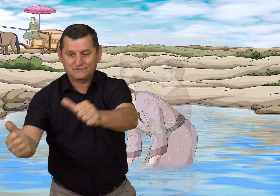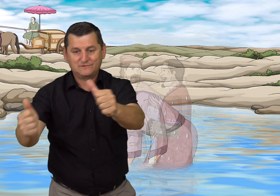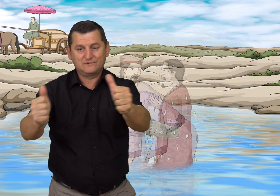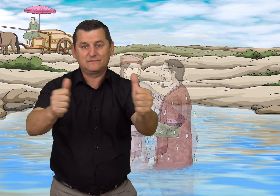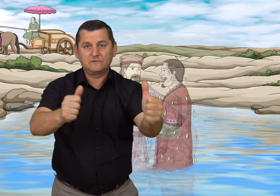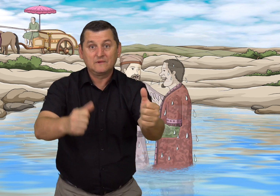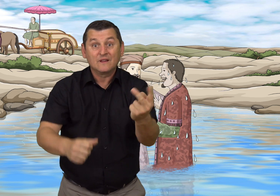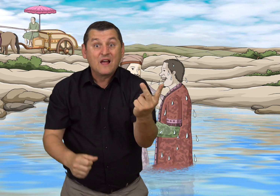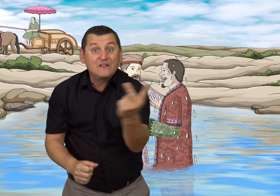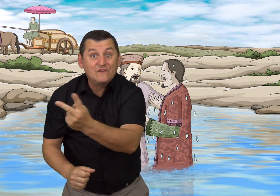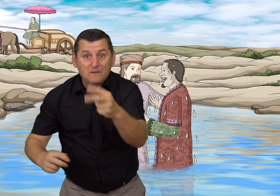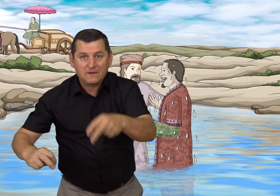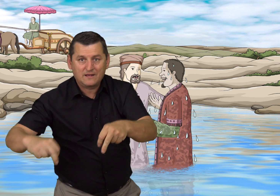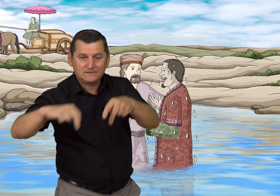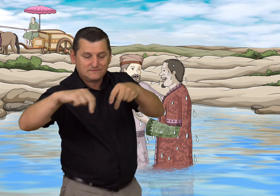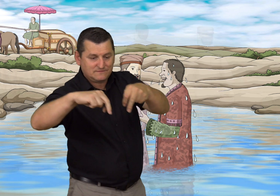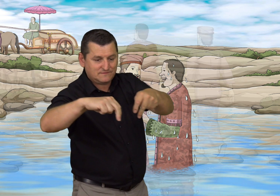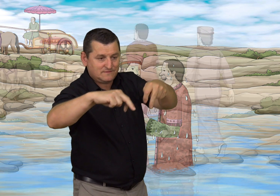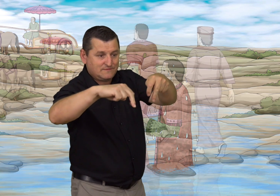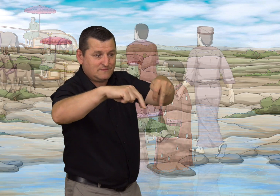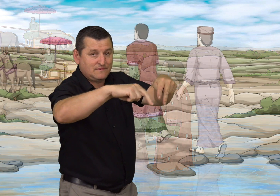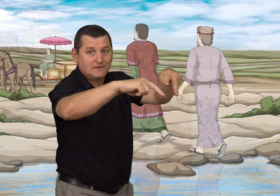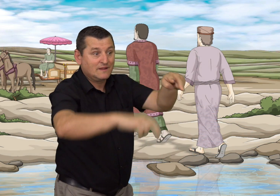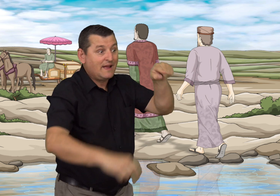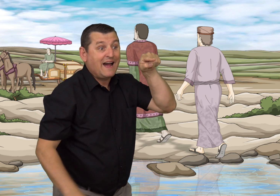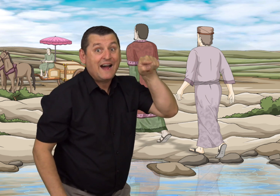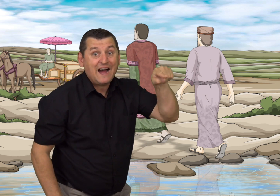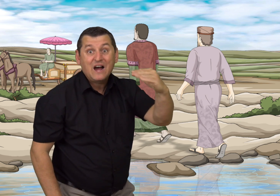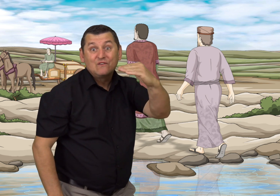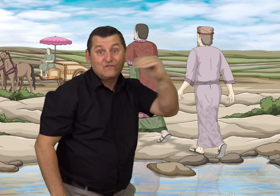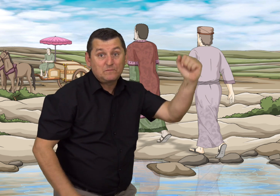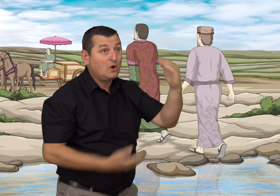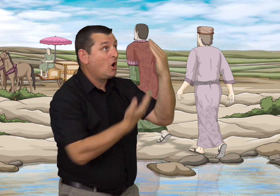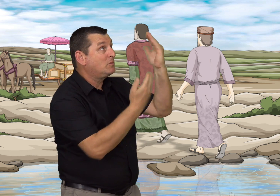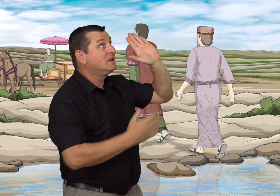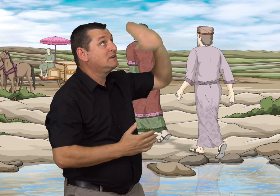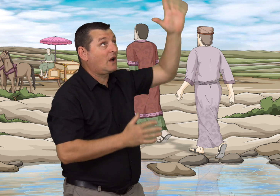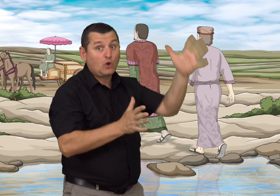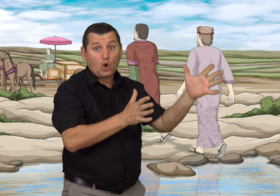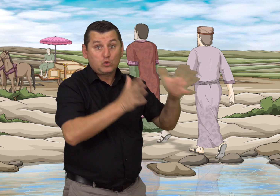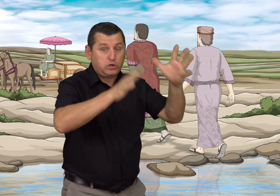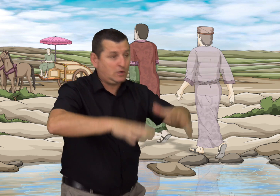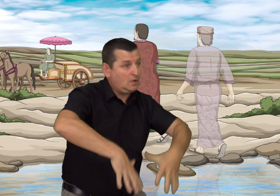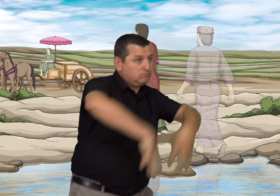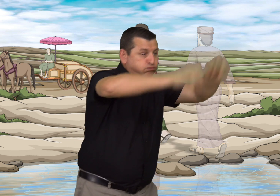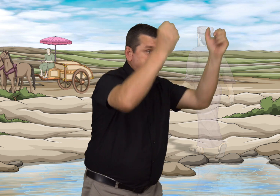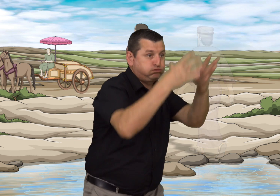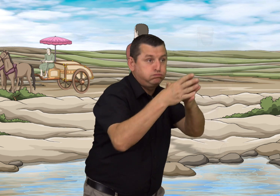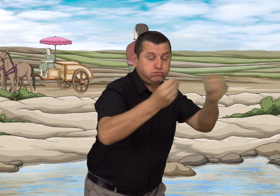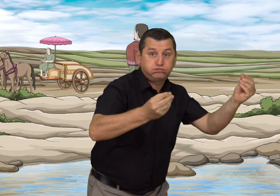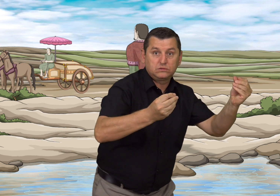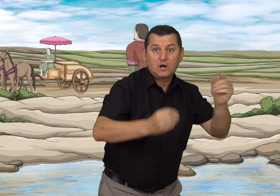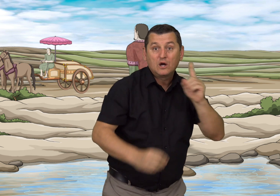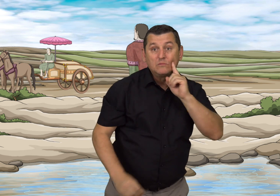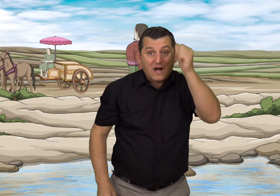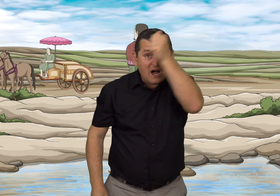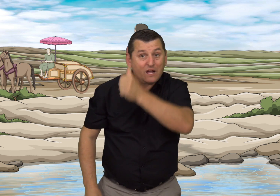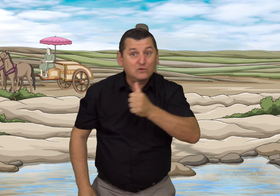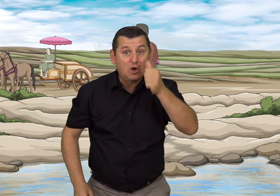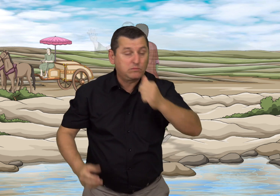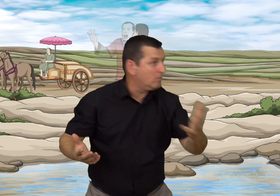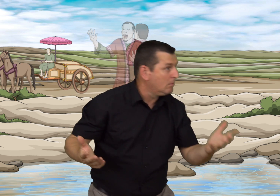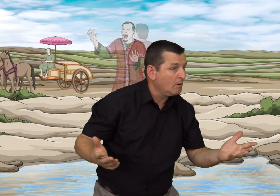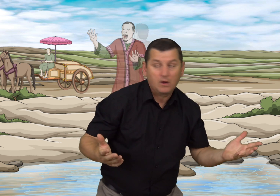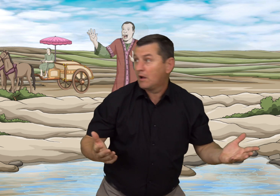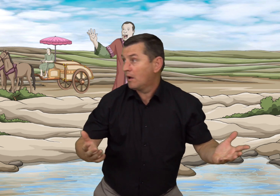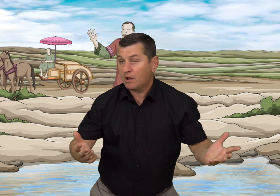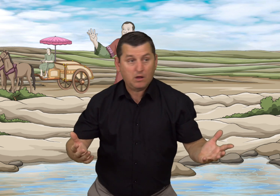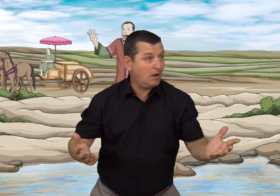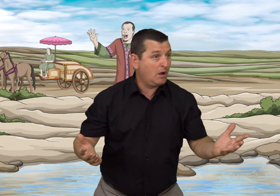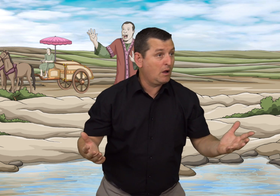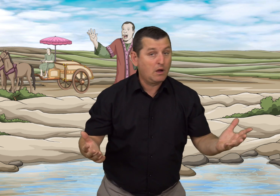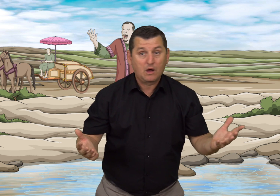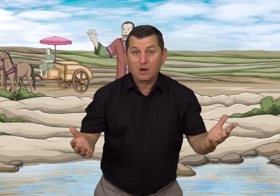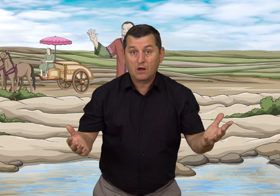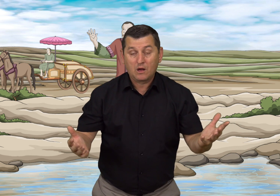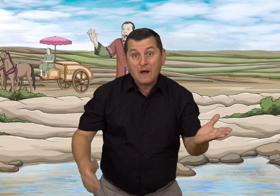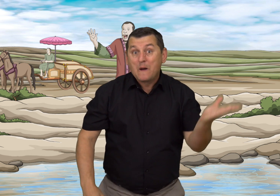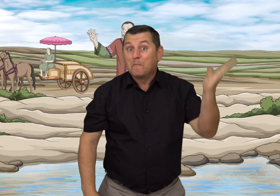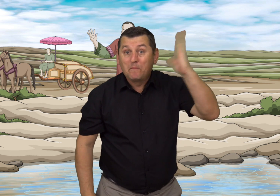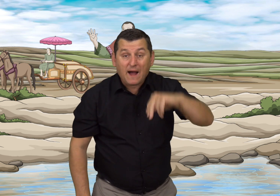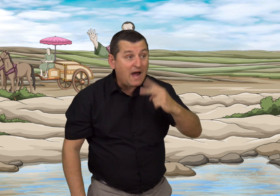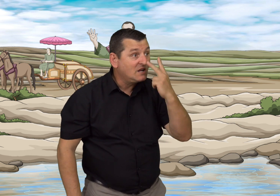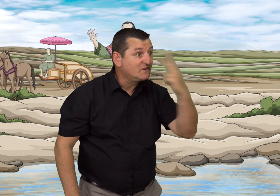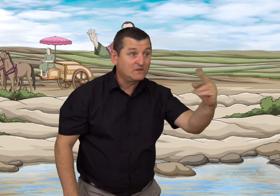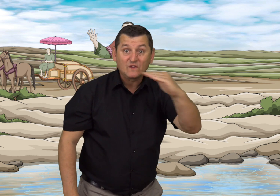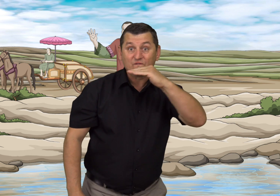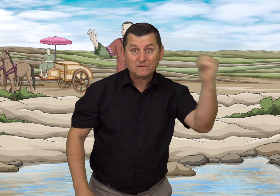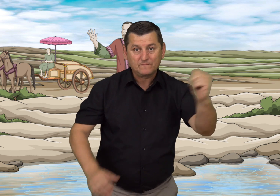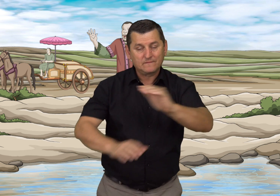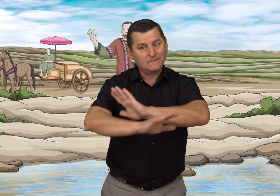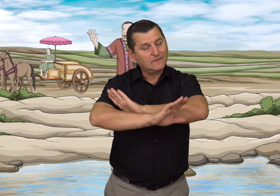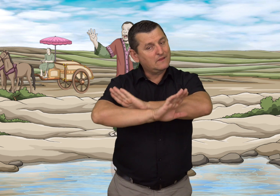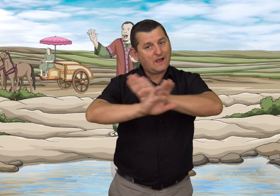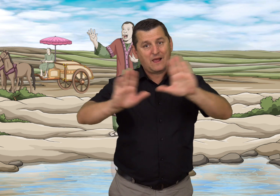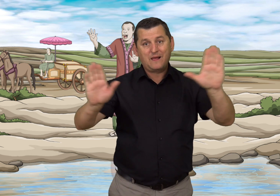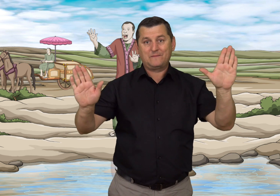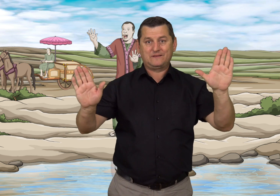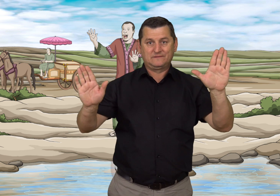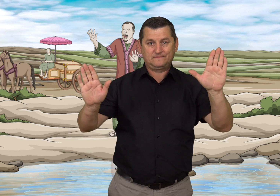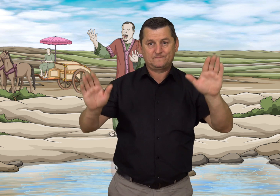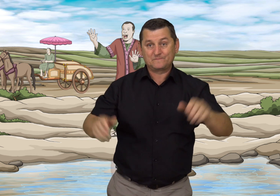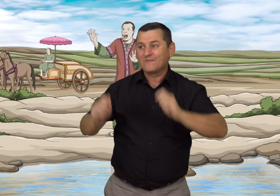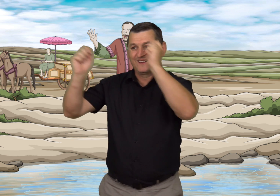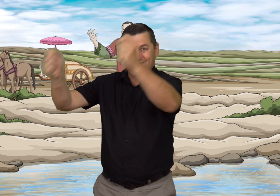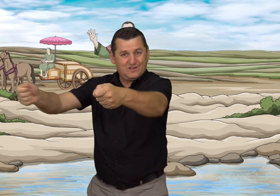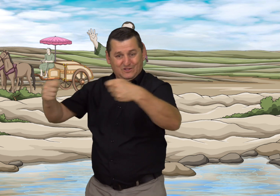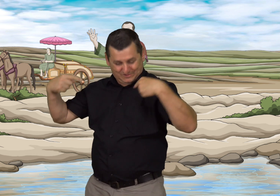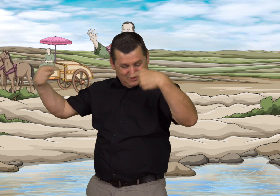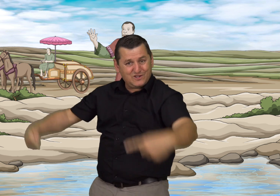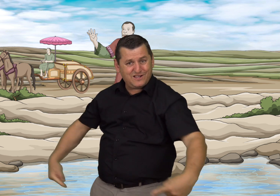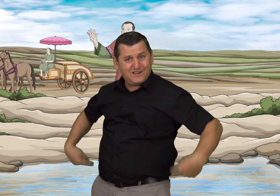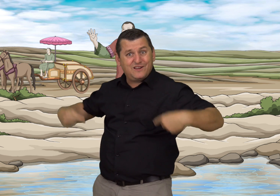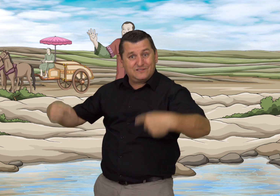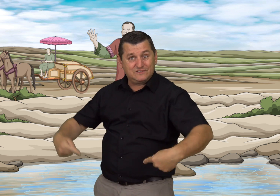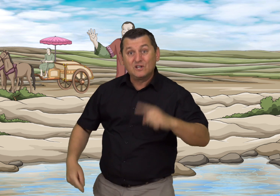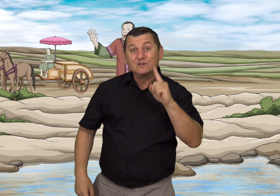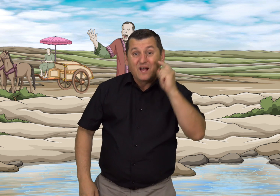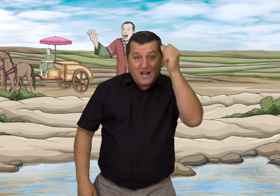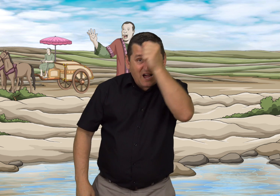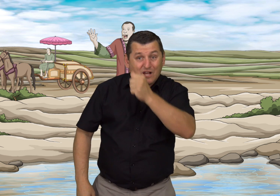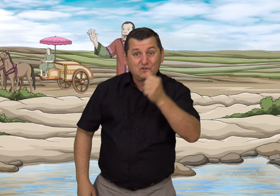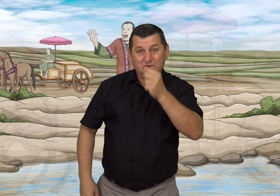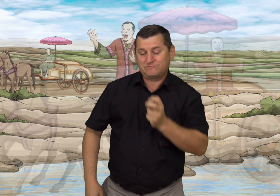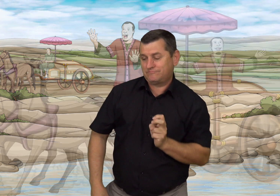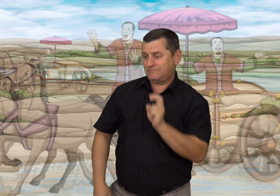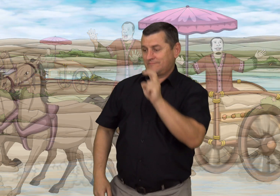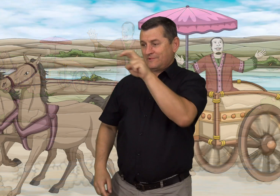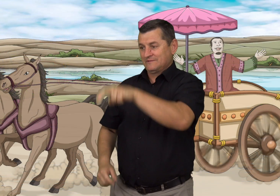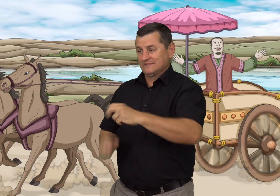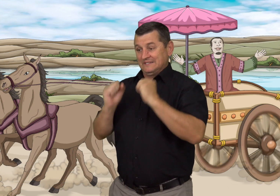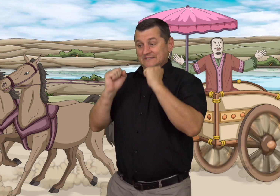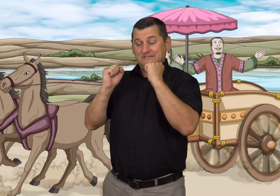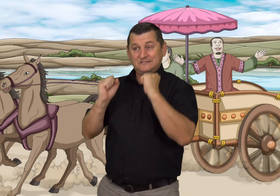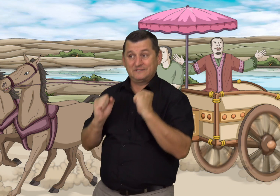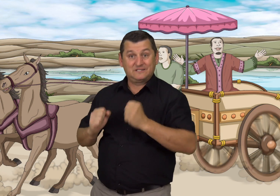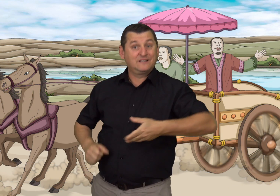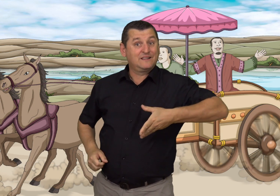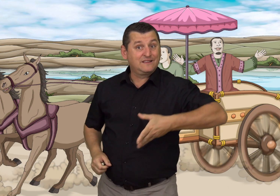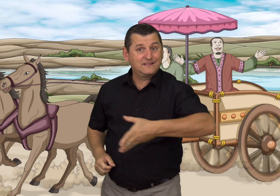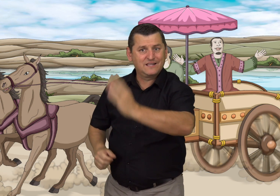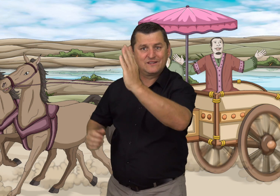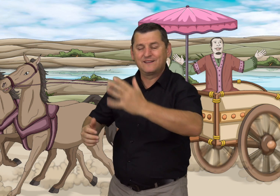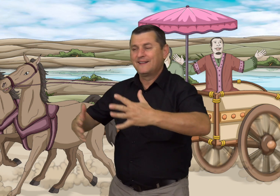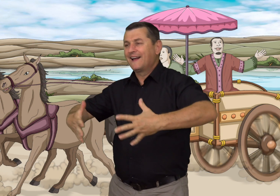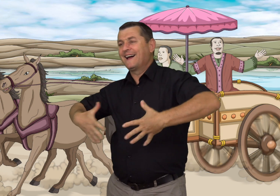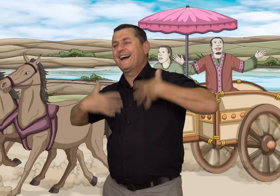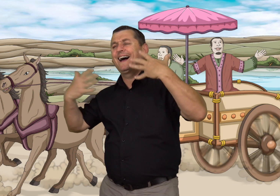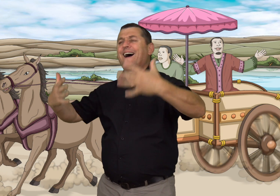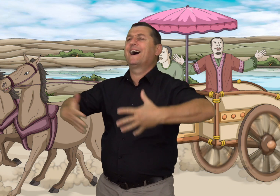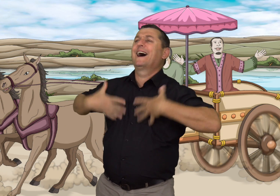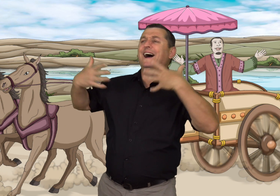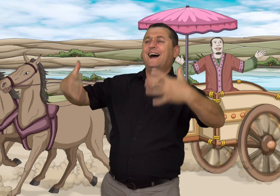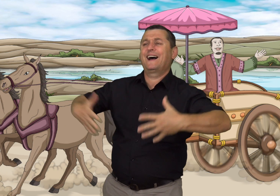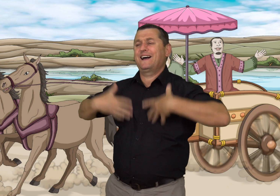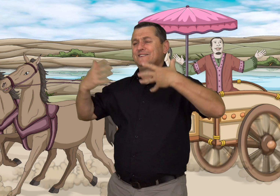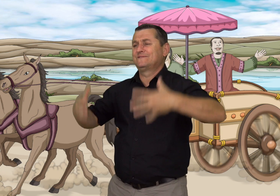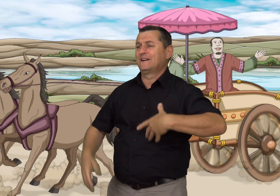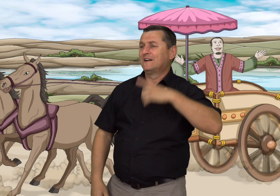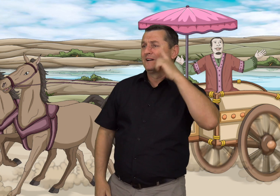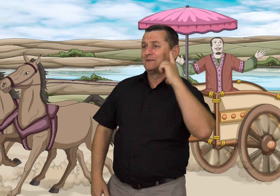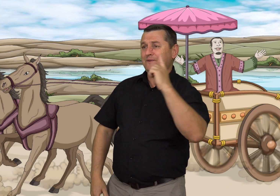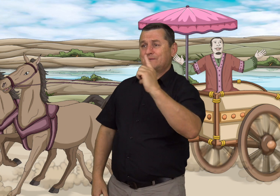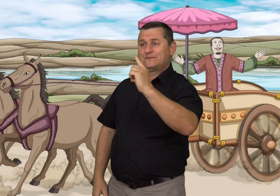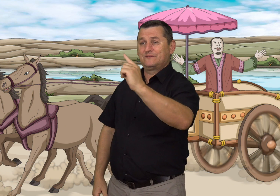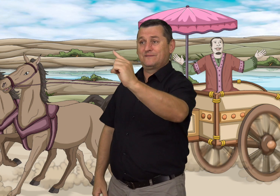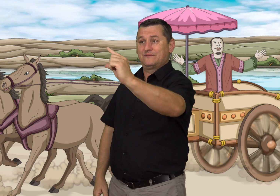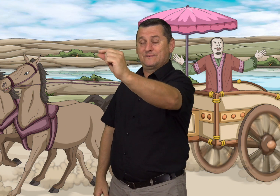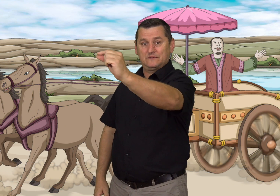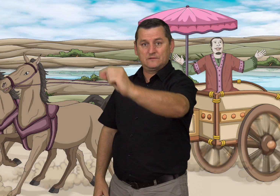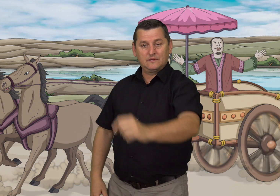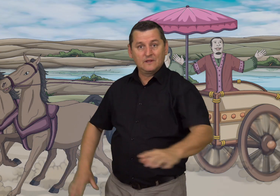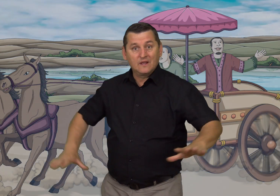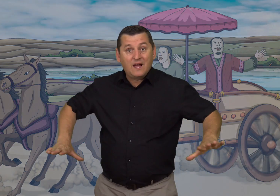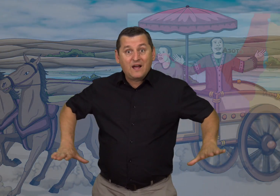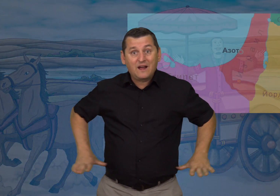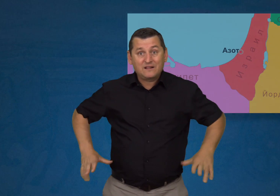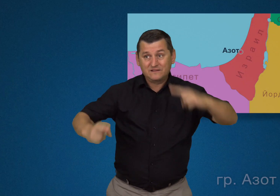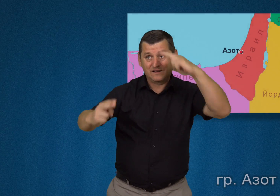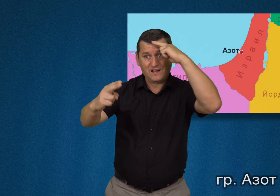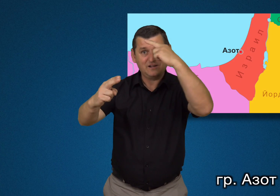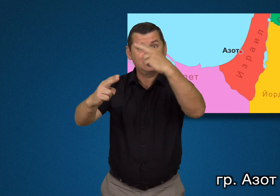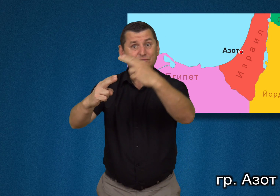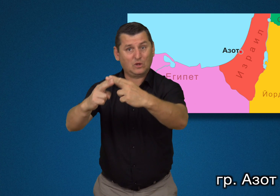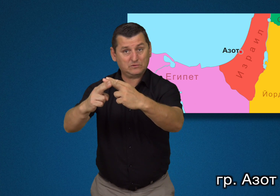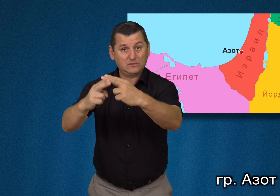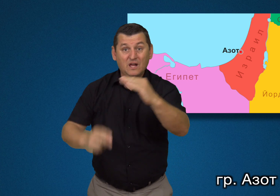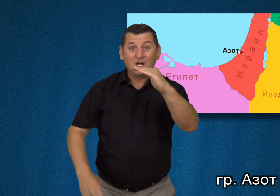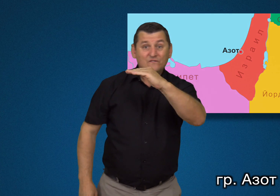When they came up out of the water, the Spirit of the Lord carried Philip away, and the eunuch saw him no more, but went on his way rejoicing.